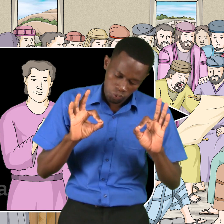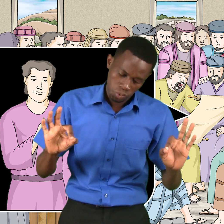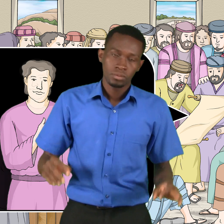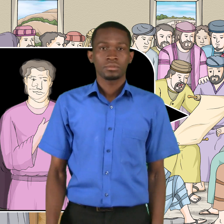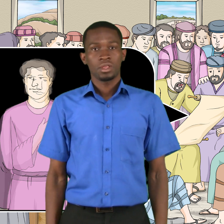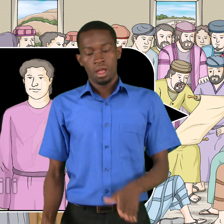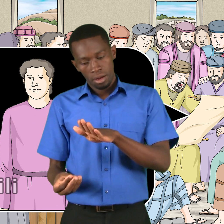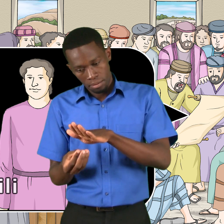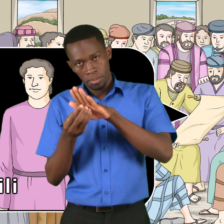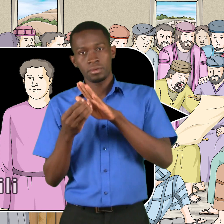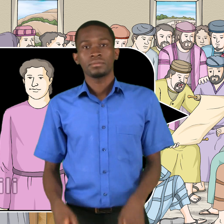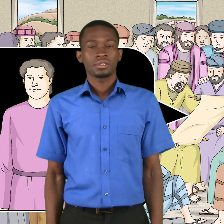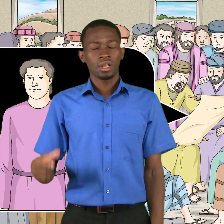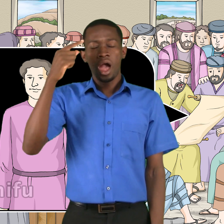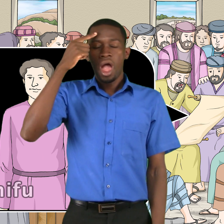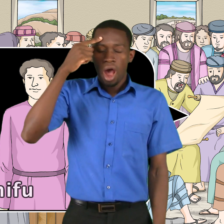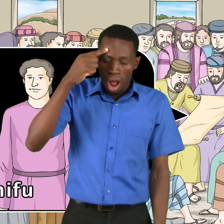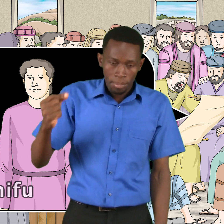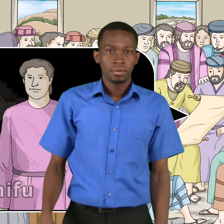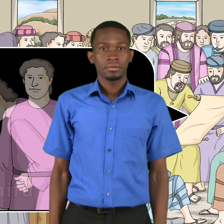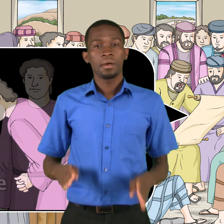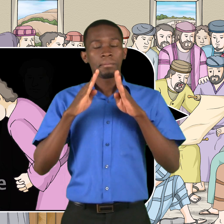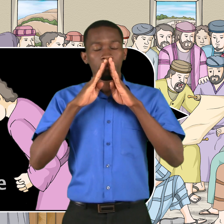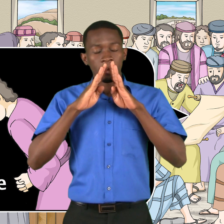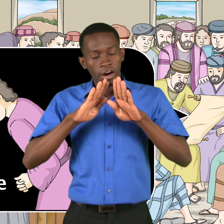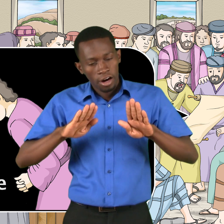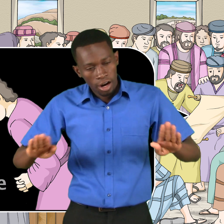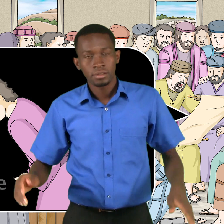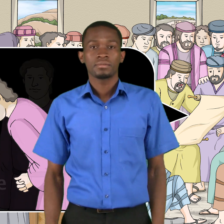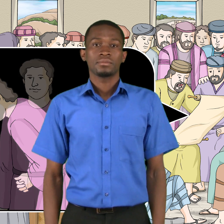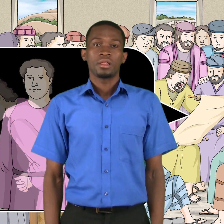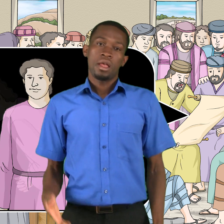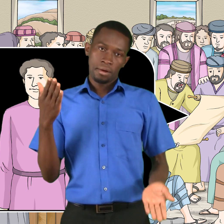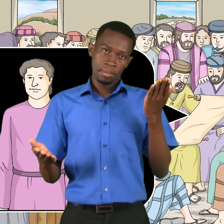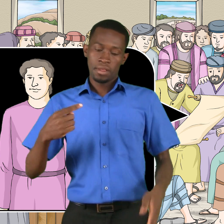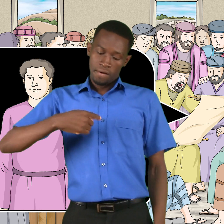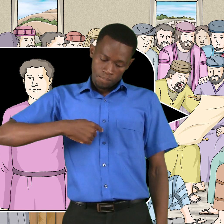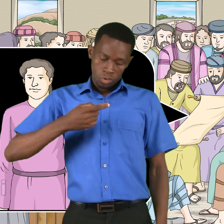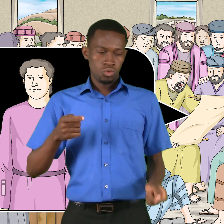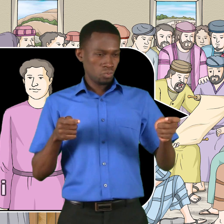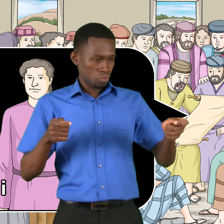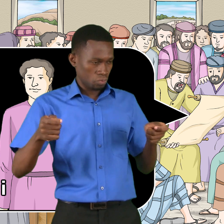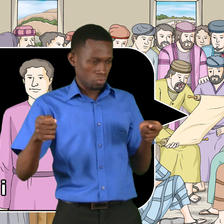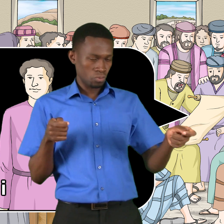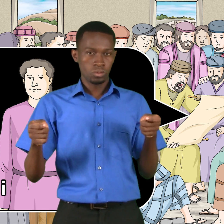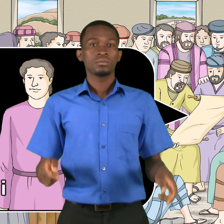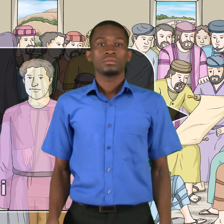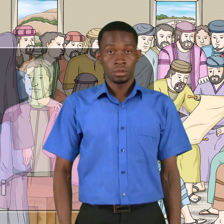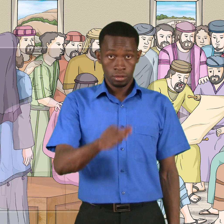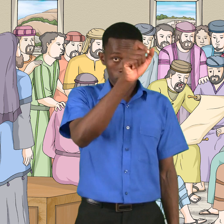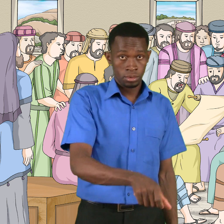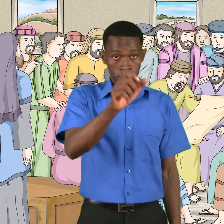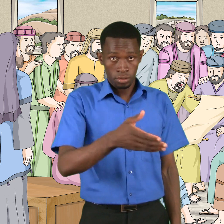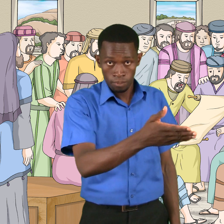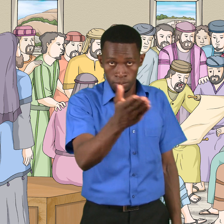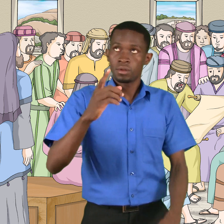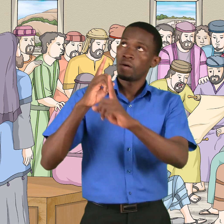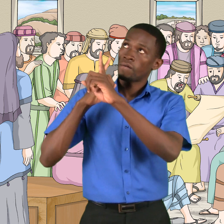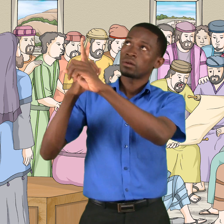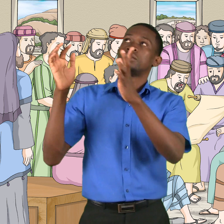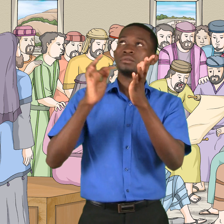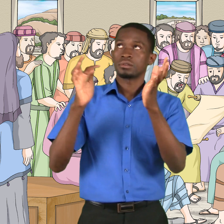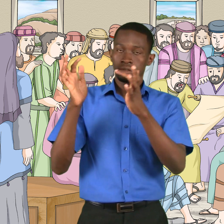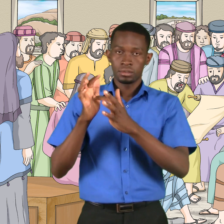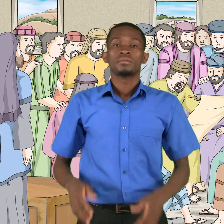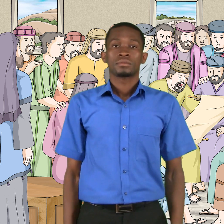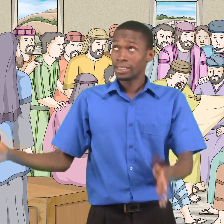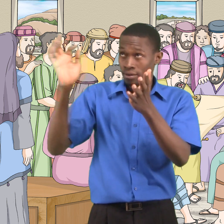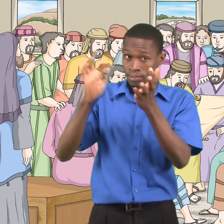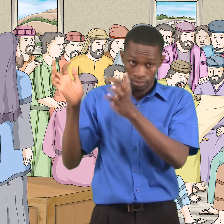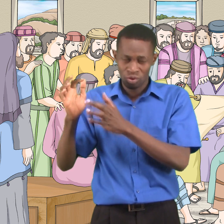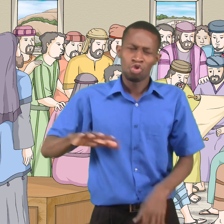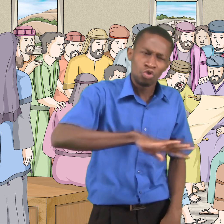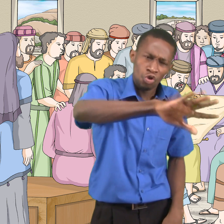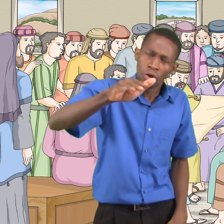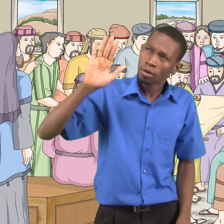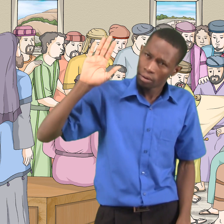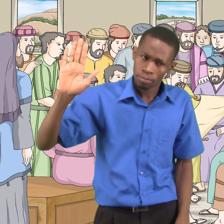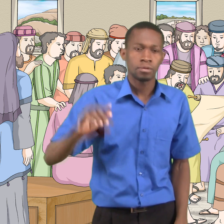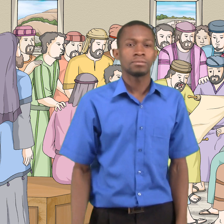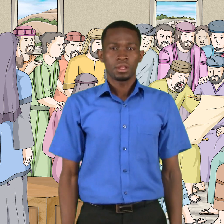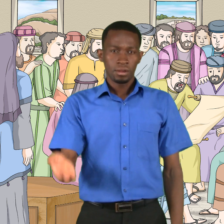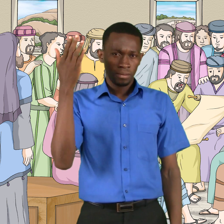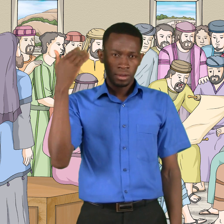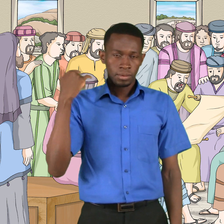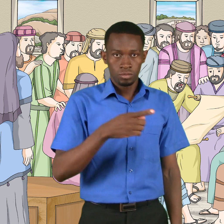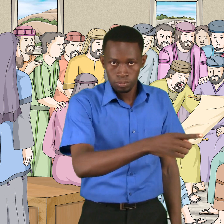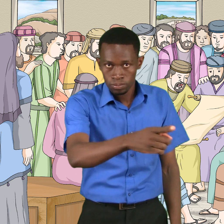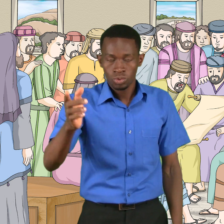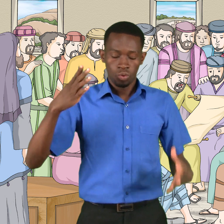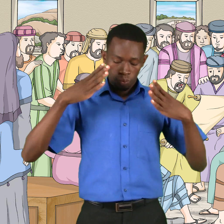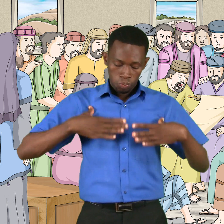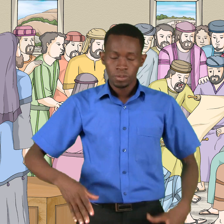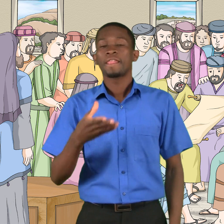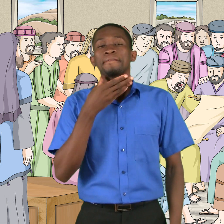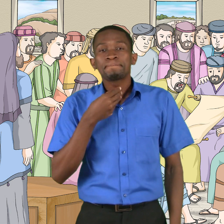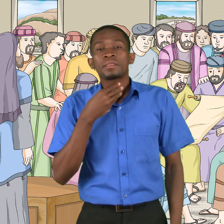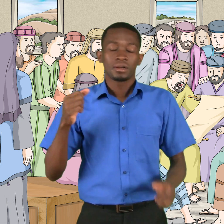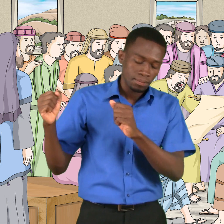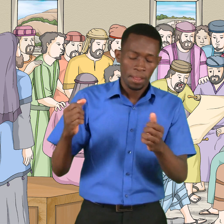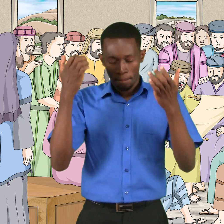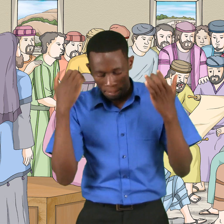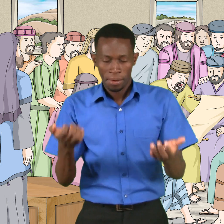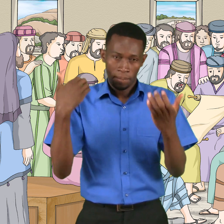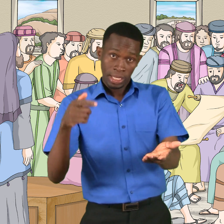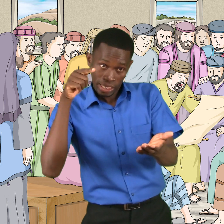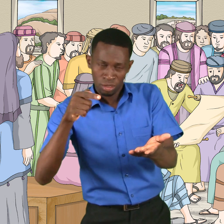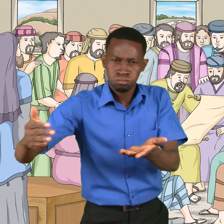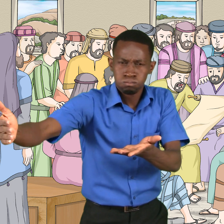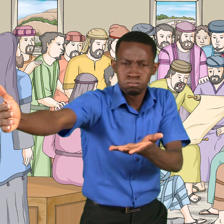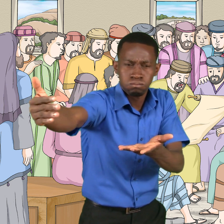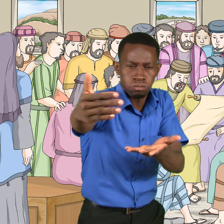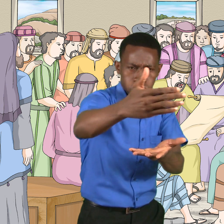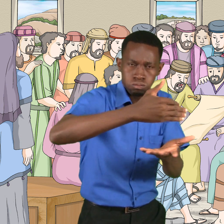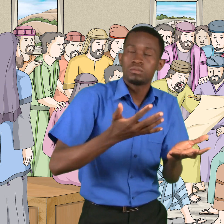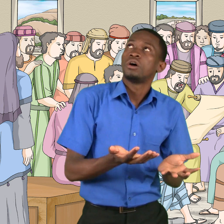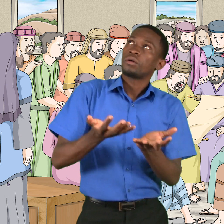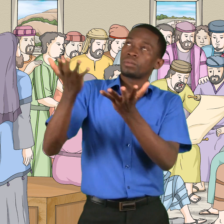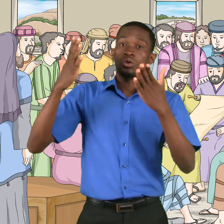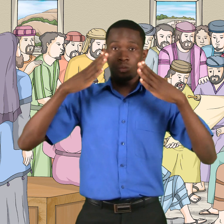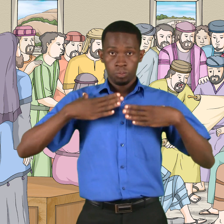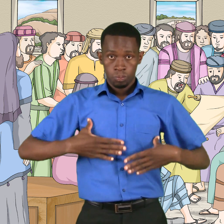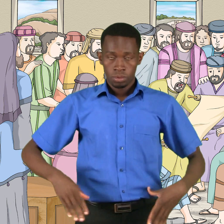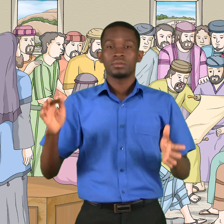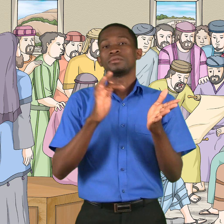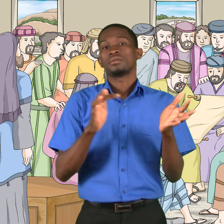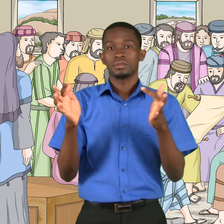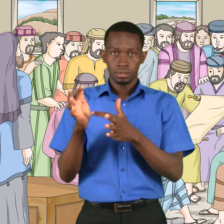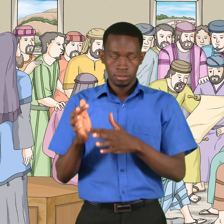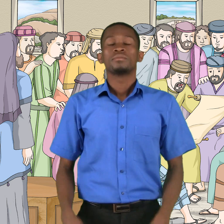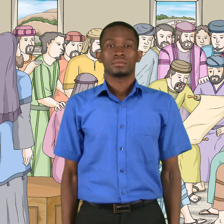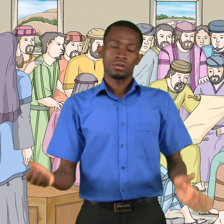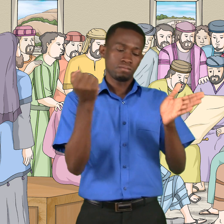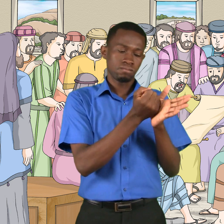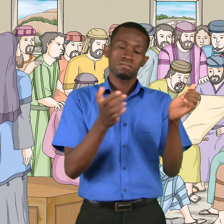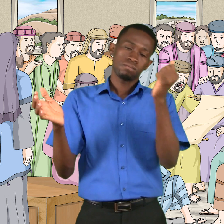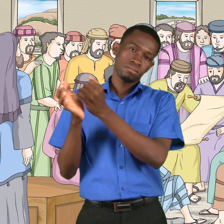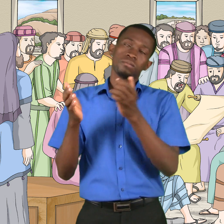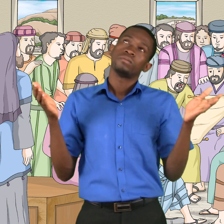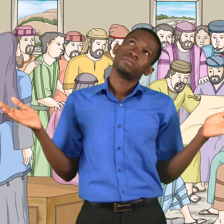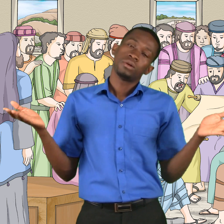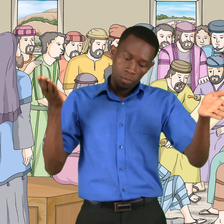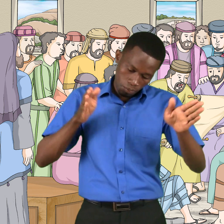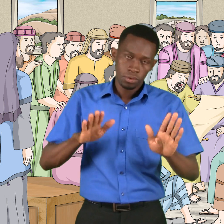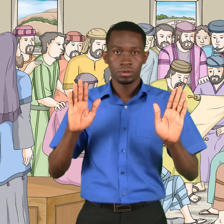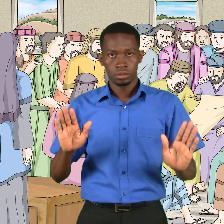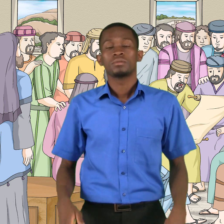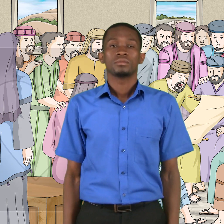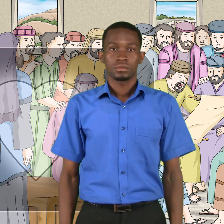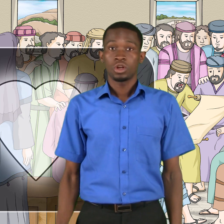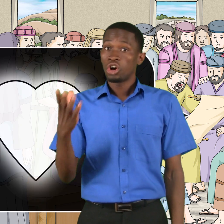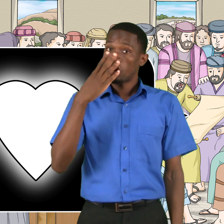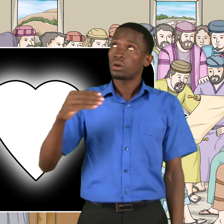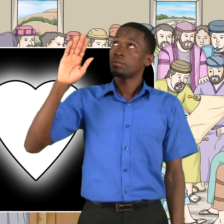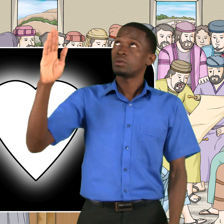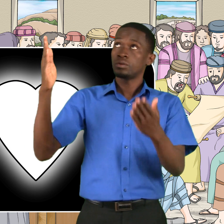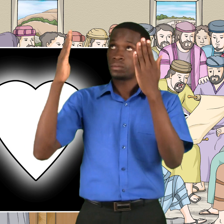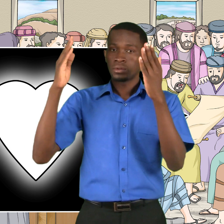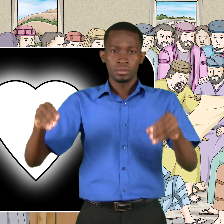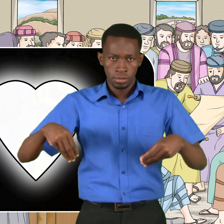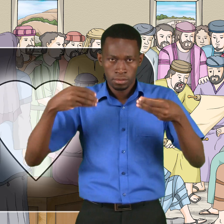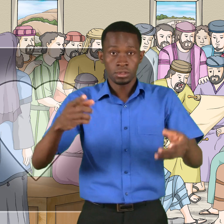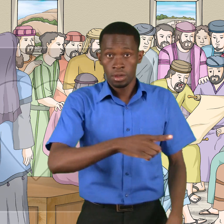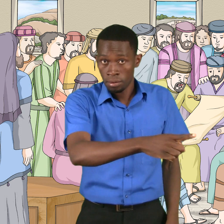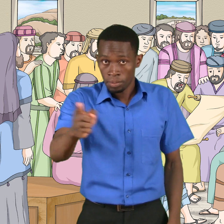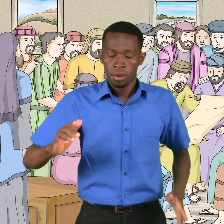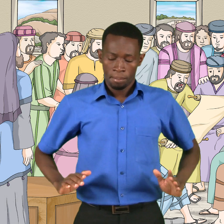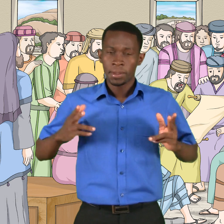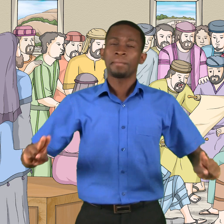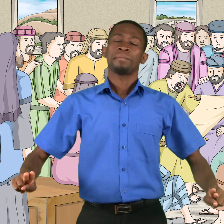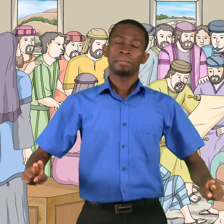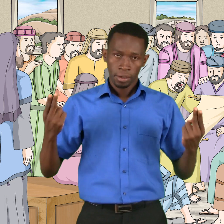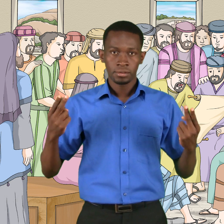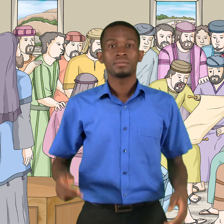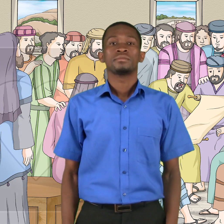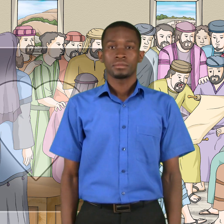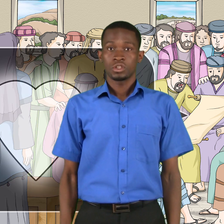Against such things there is no law. Those who belong to Christ Jesus have crucified the flesh with its passions and desires.